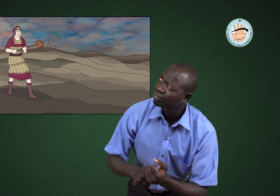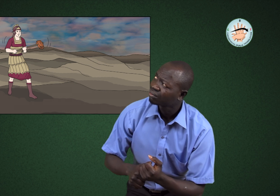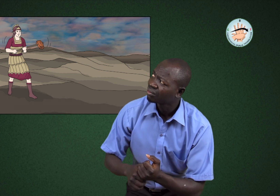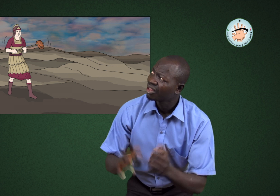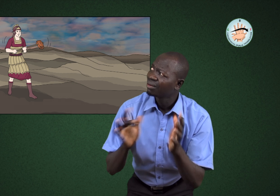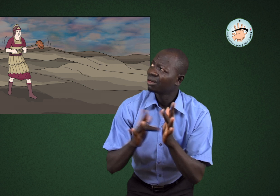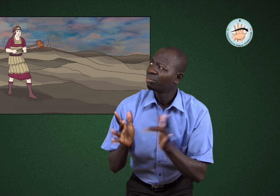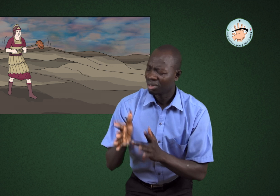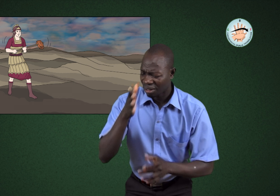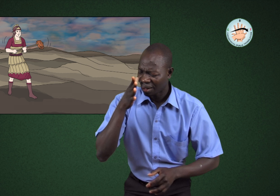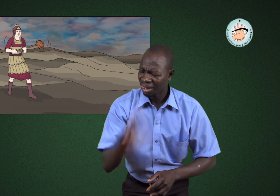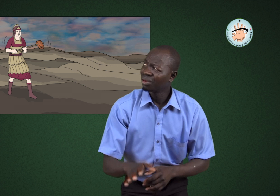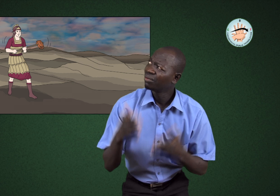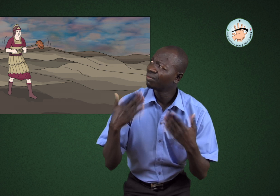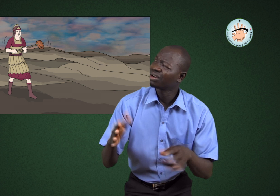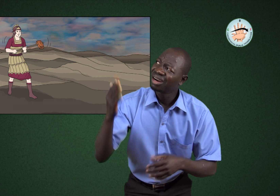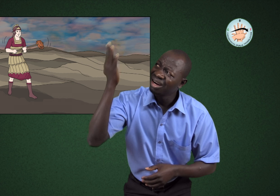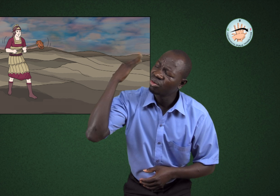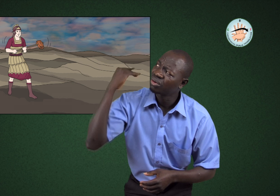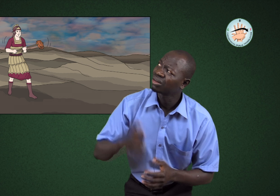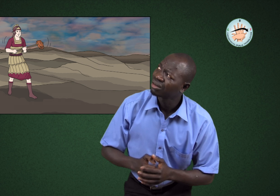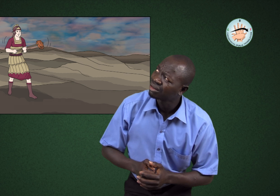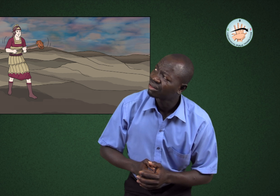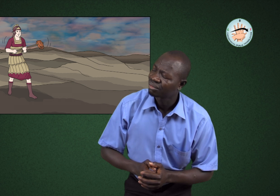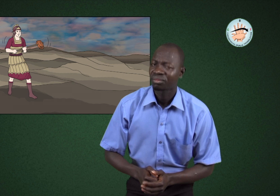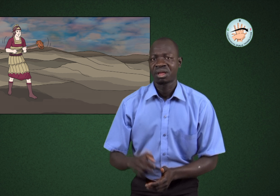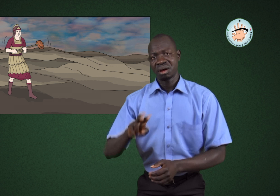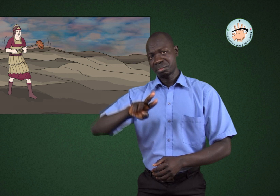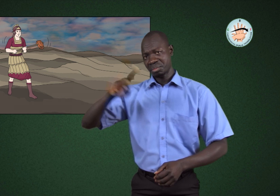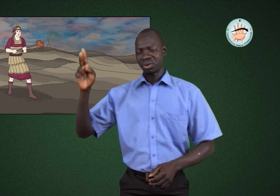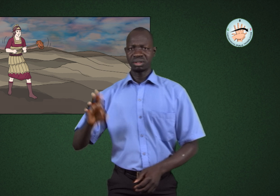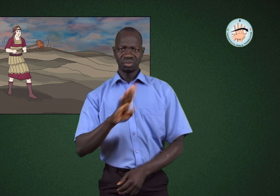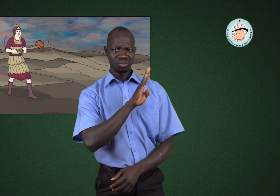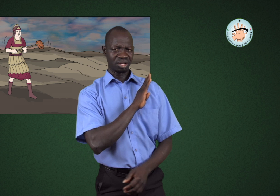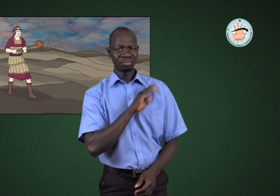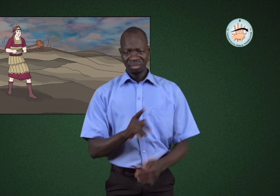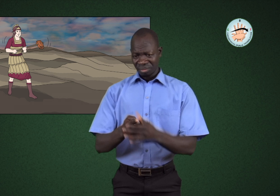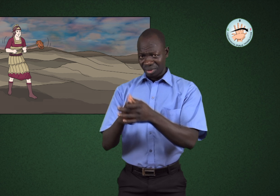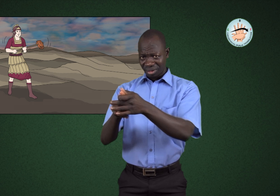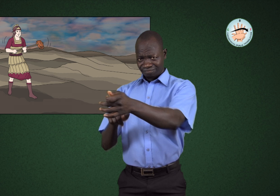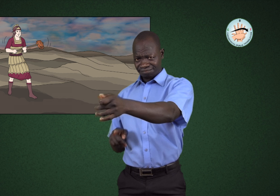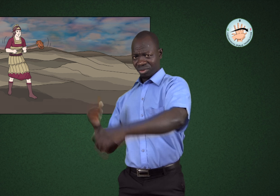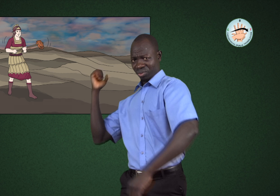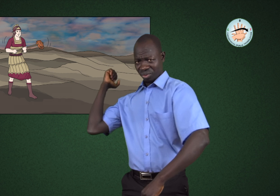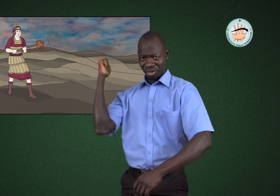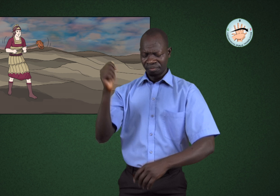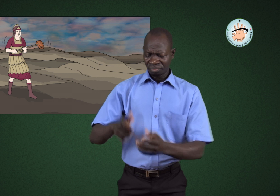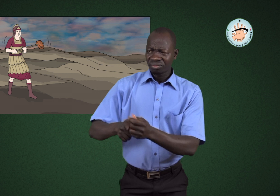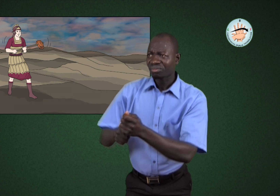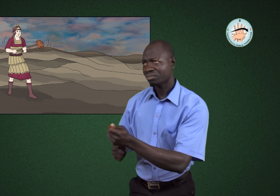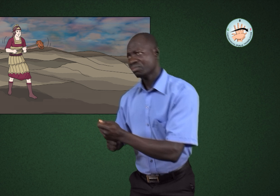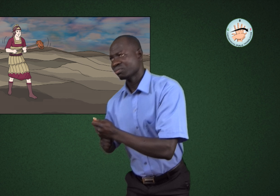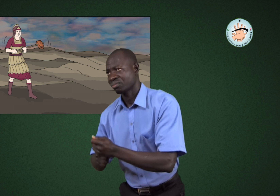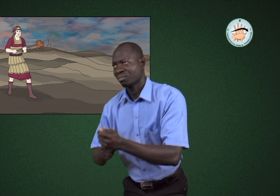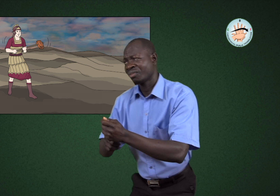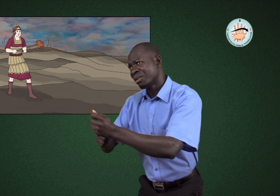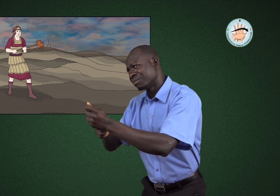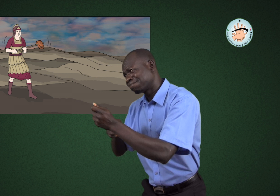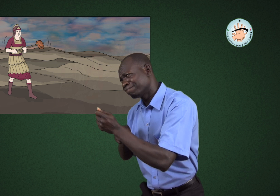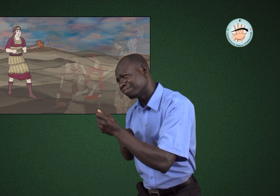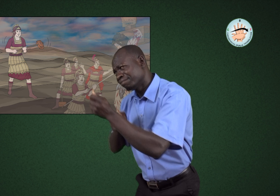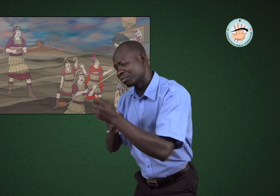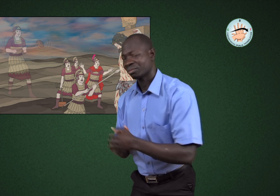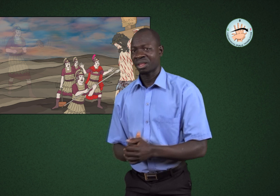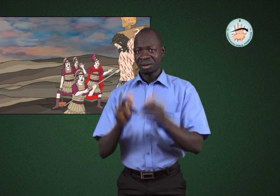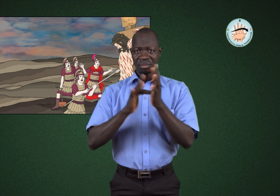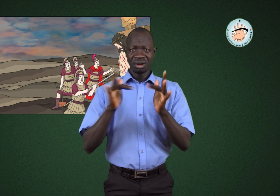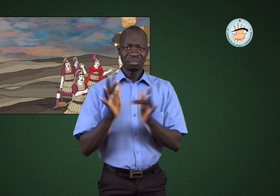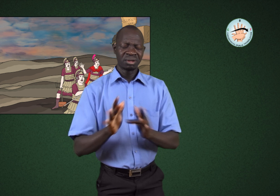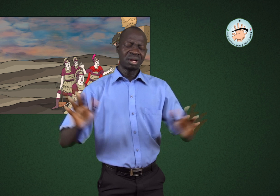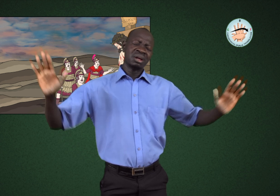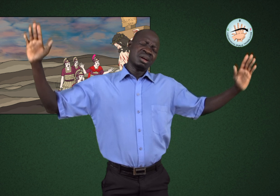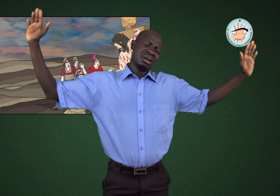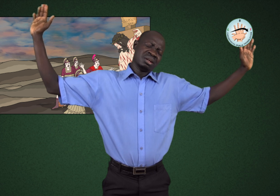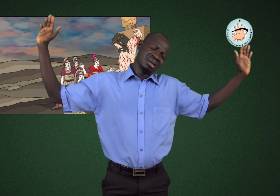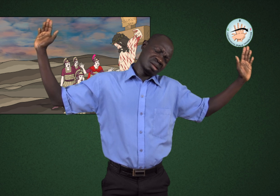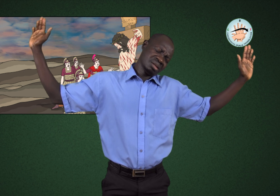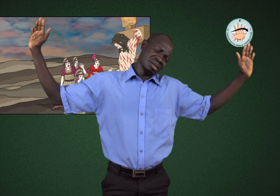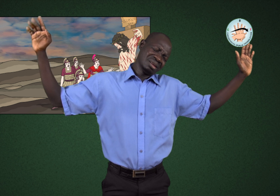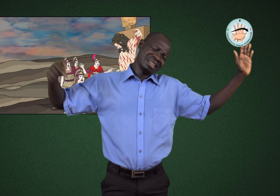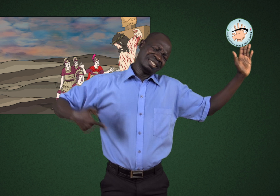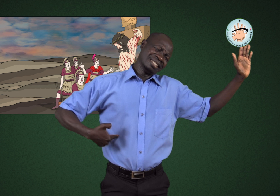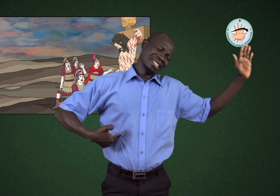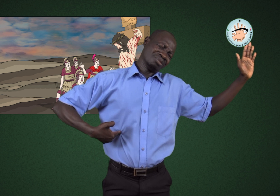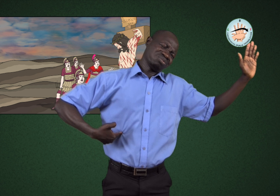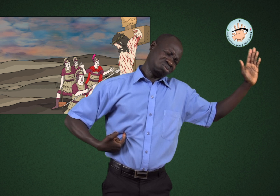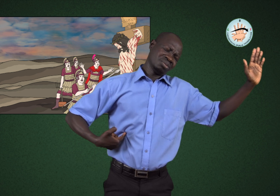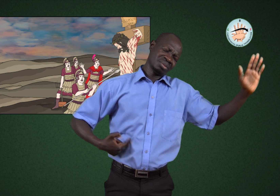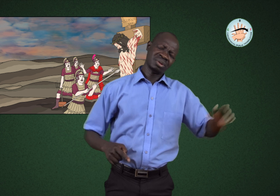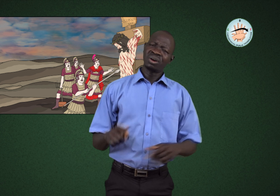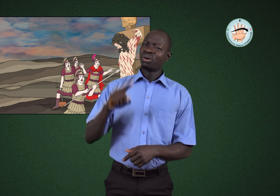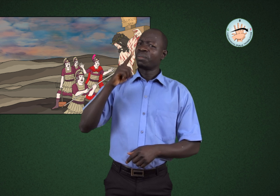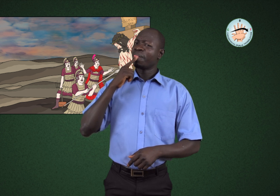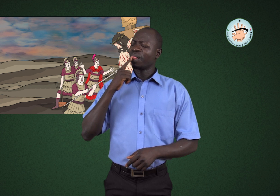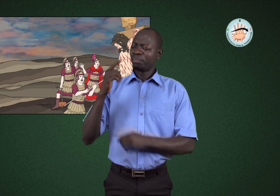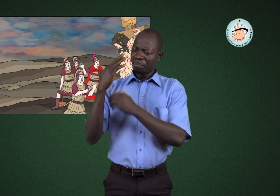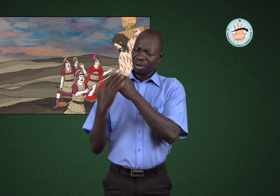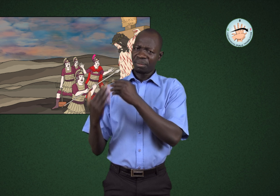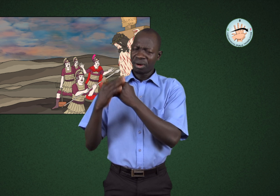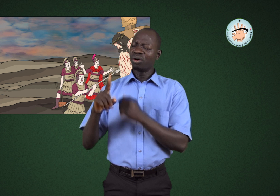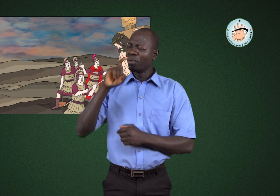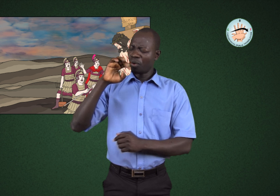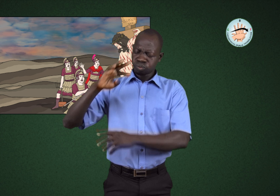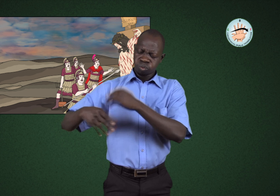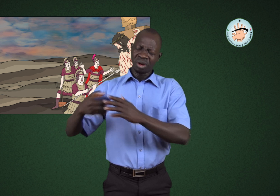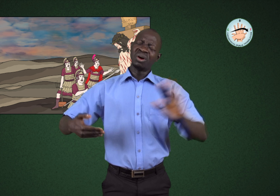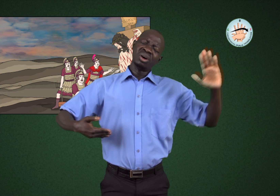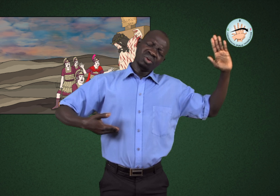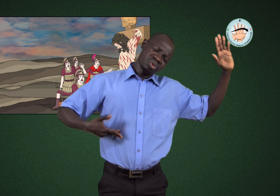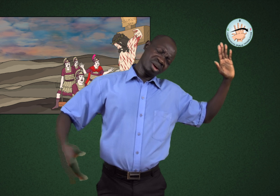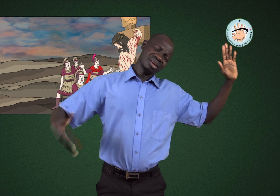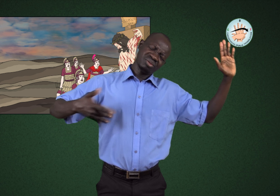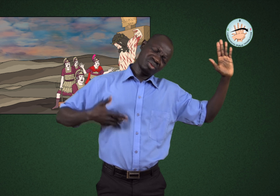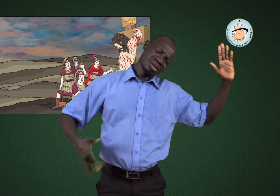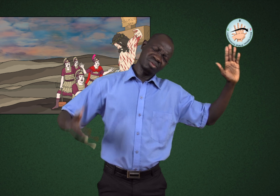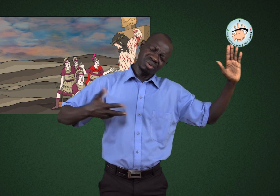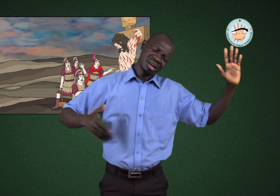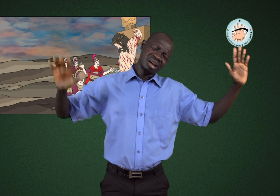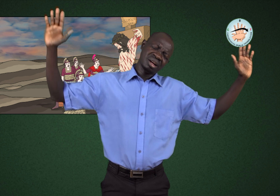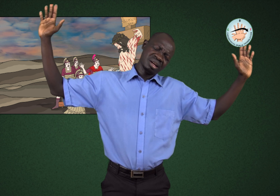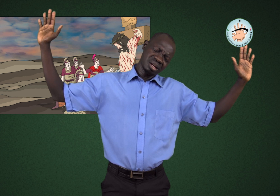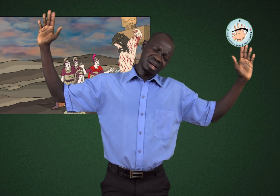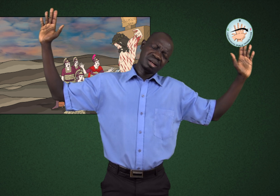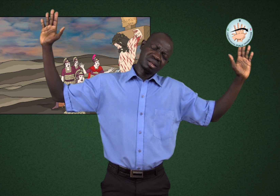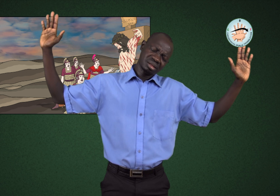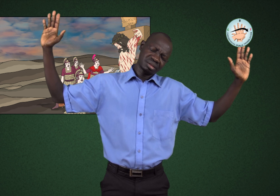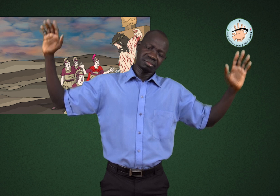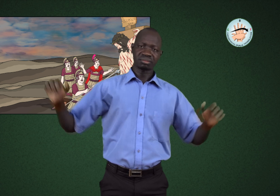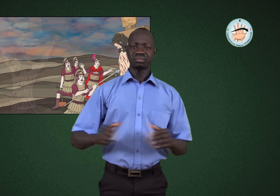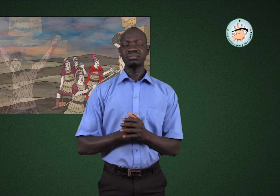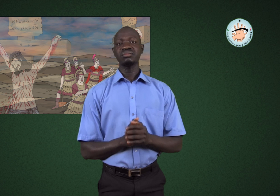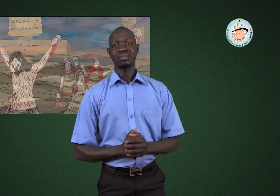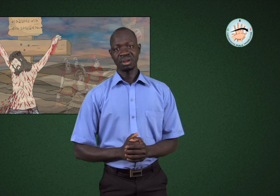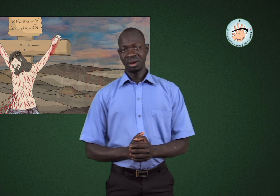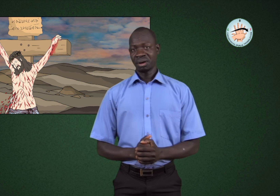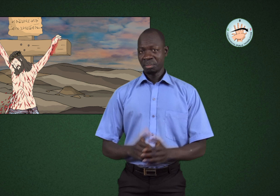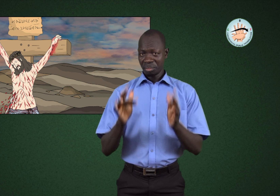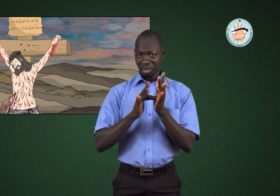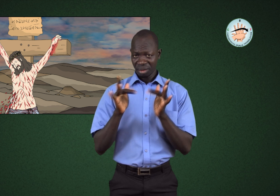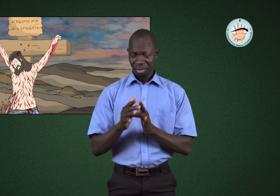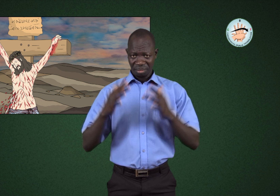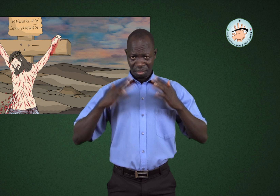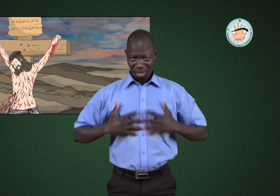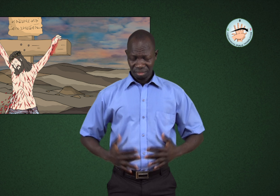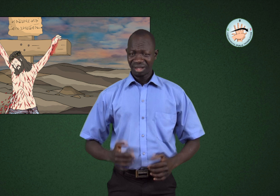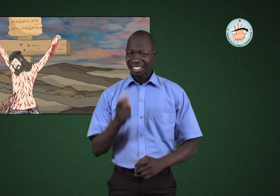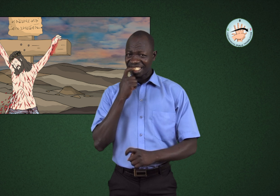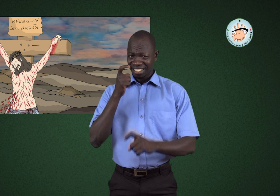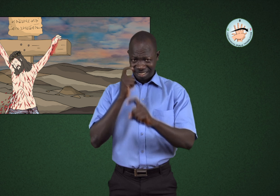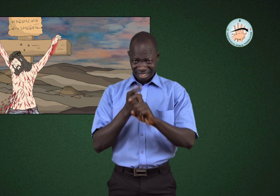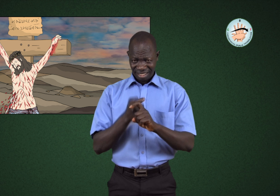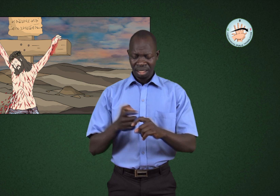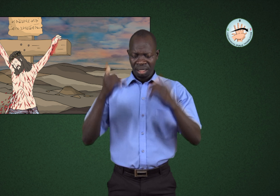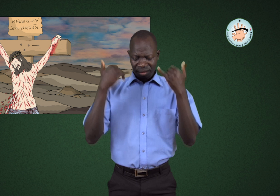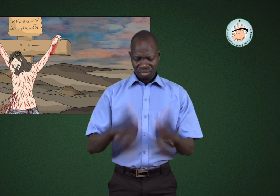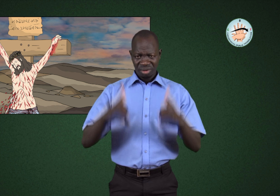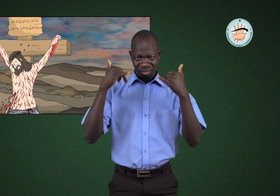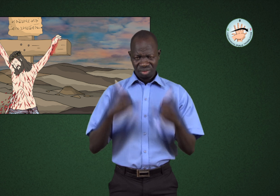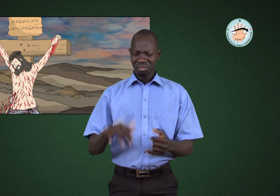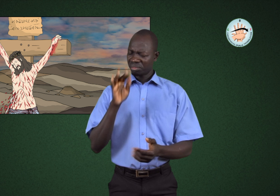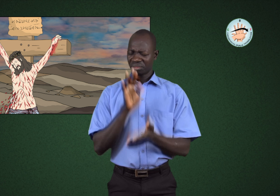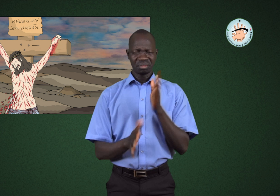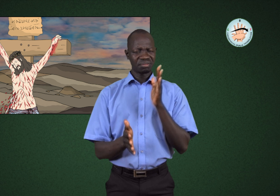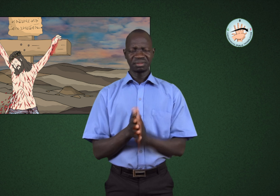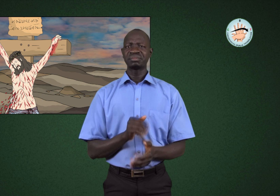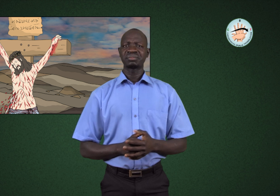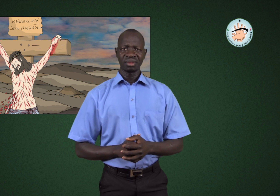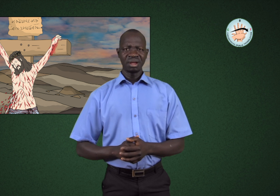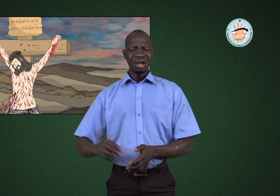The one who saw it has testified to this, and his testimony is true. He knows that he is telling the truth, so that you also may believe.